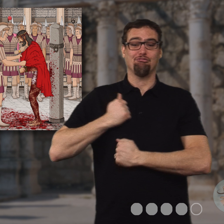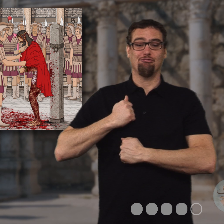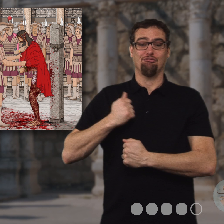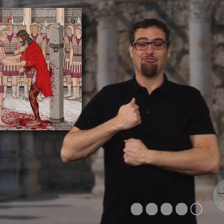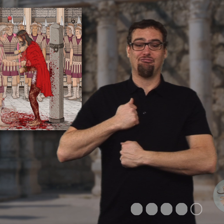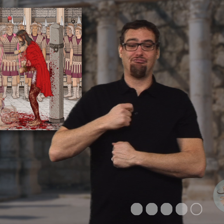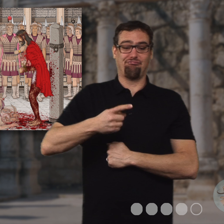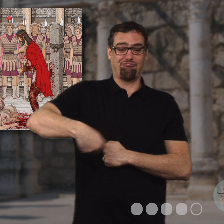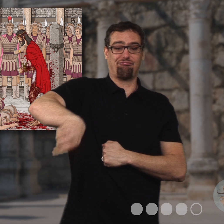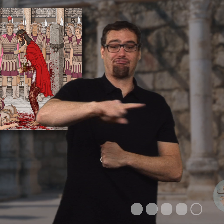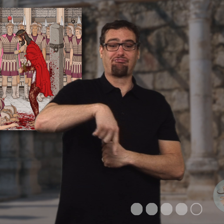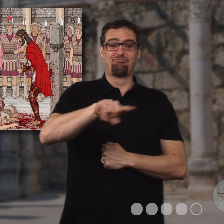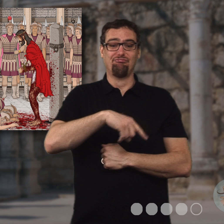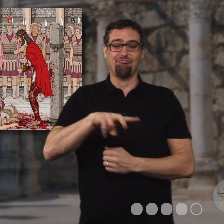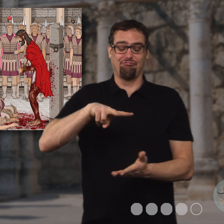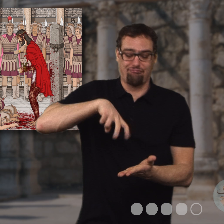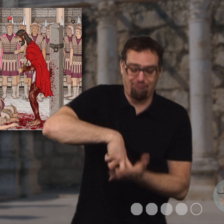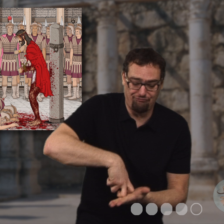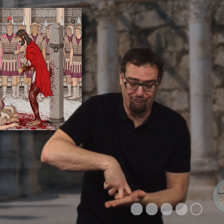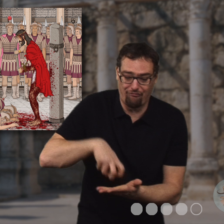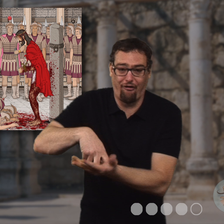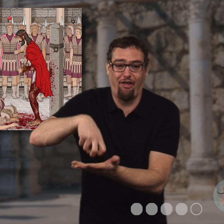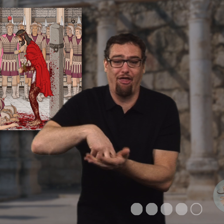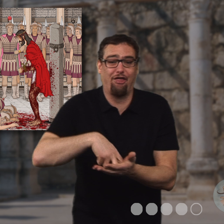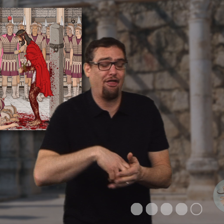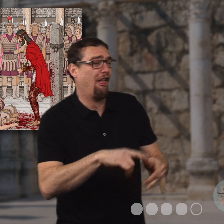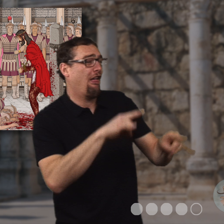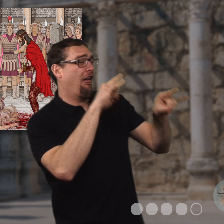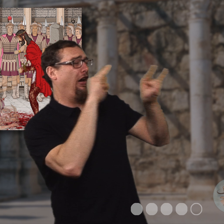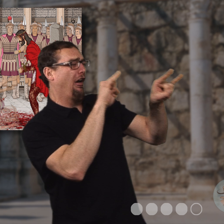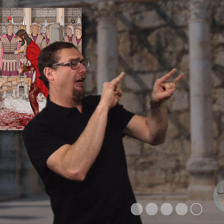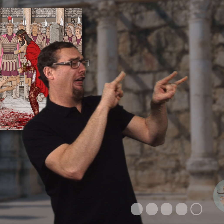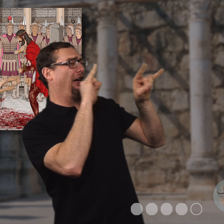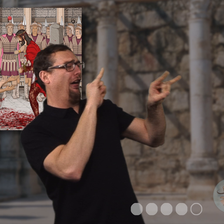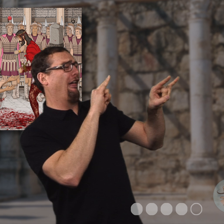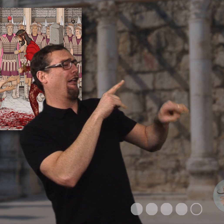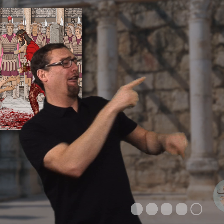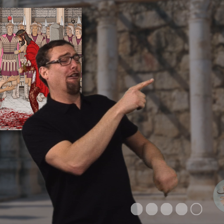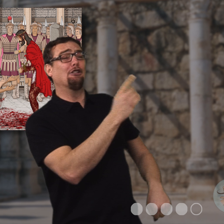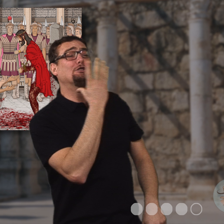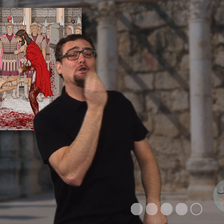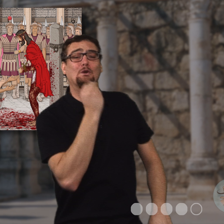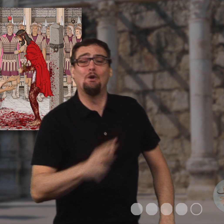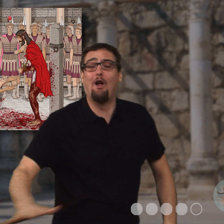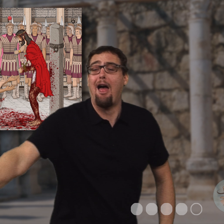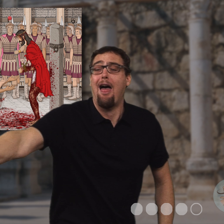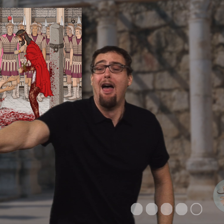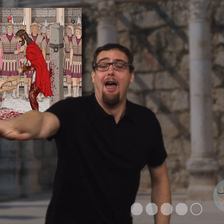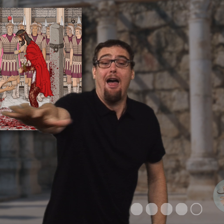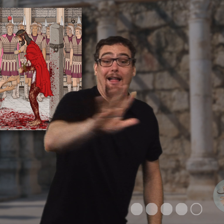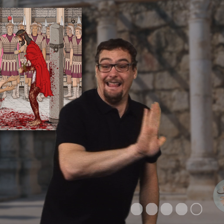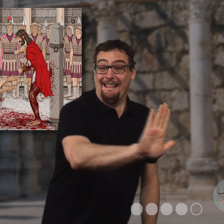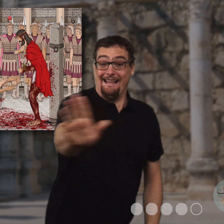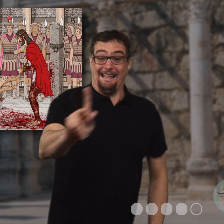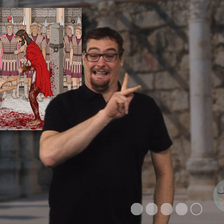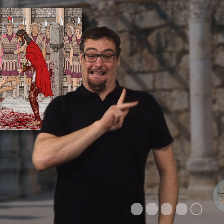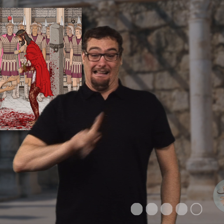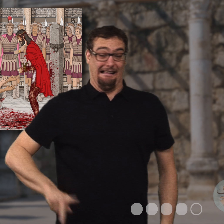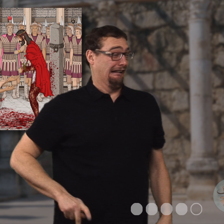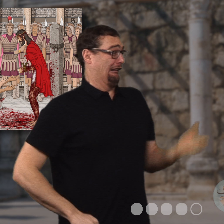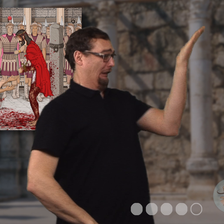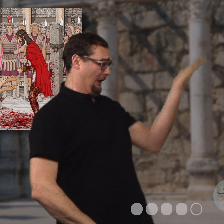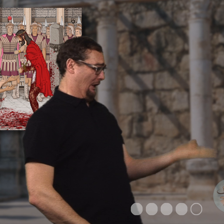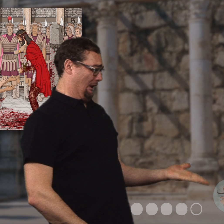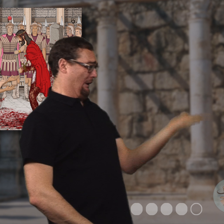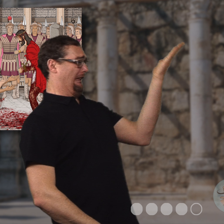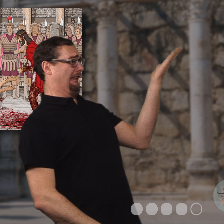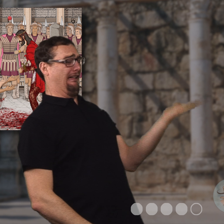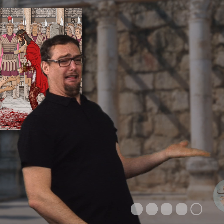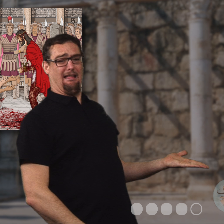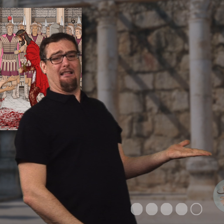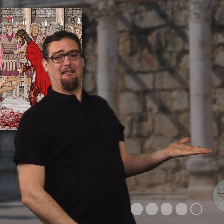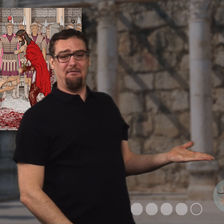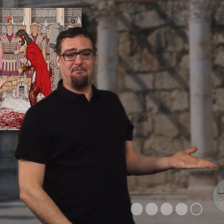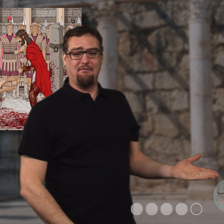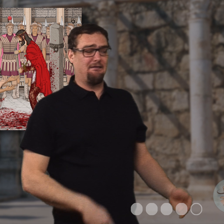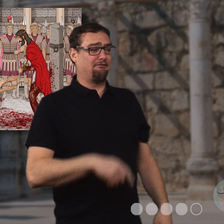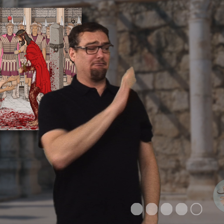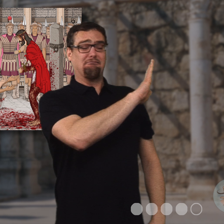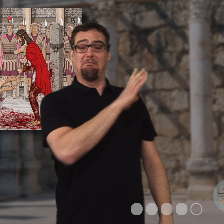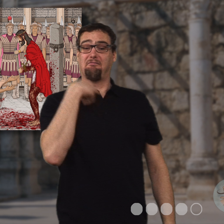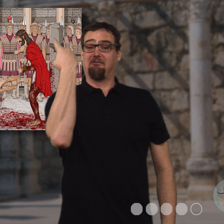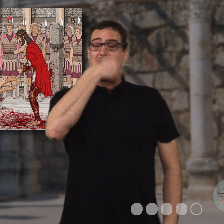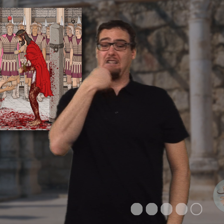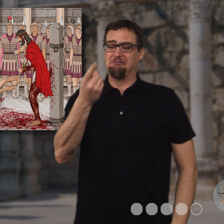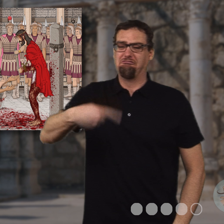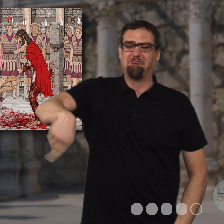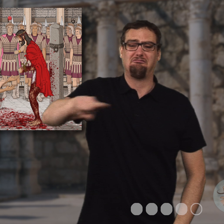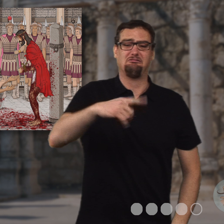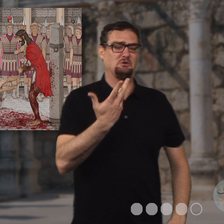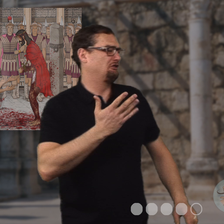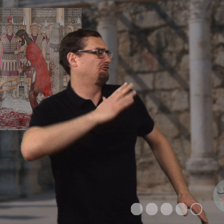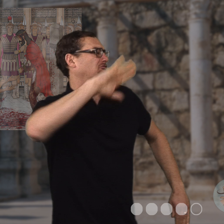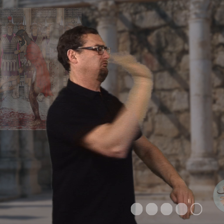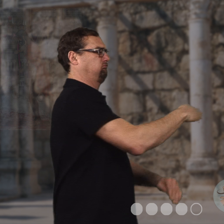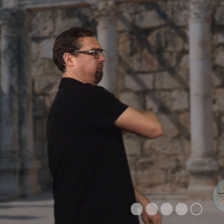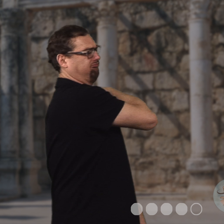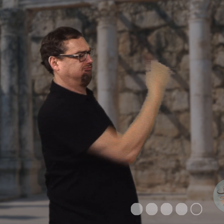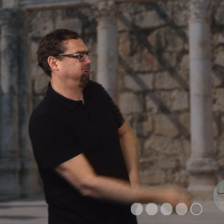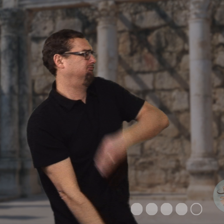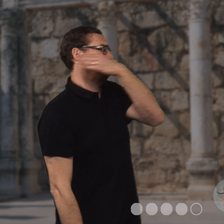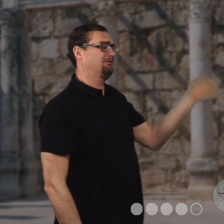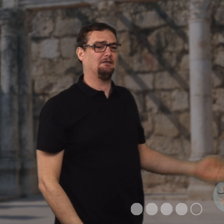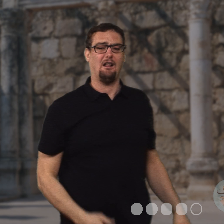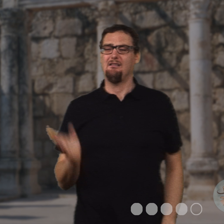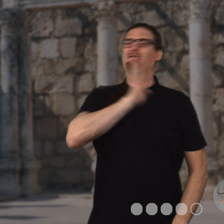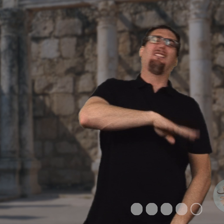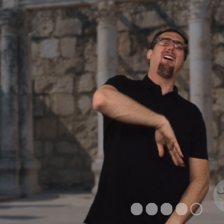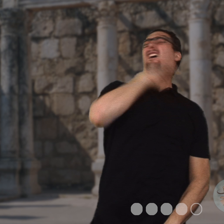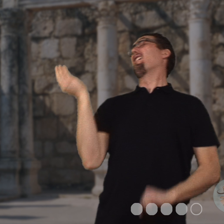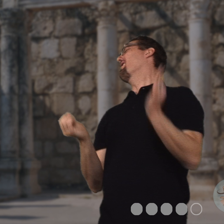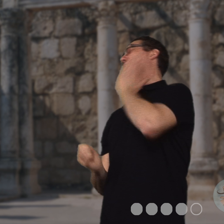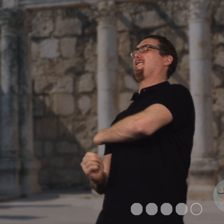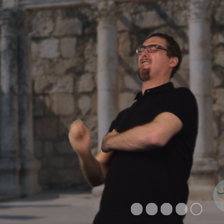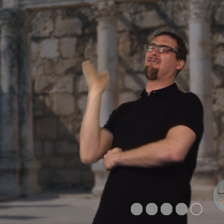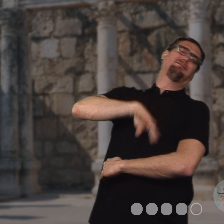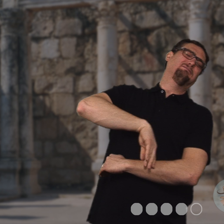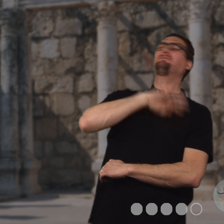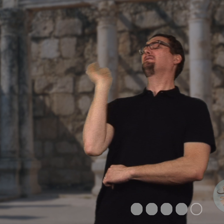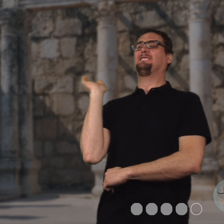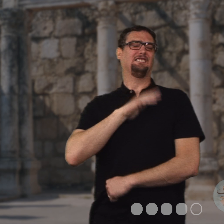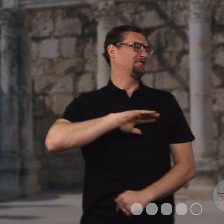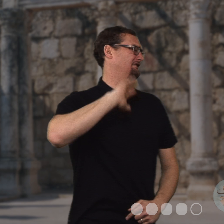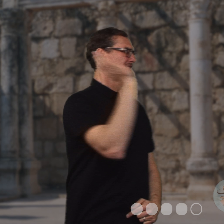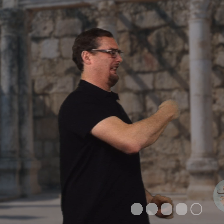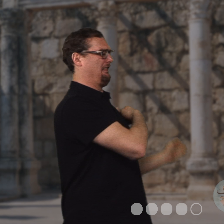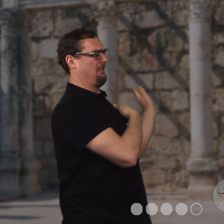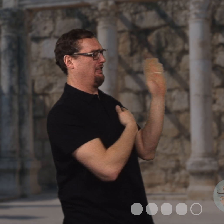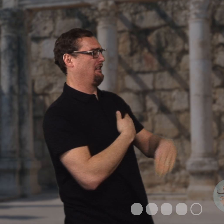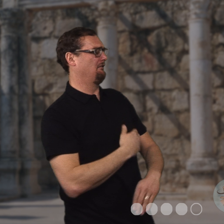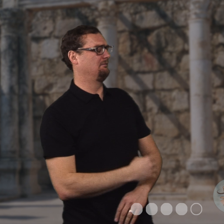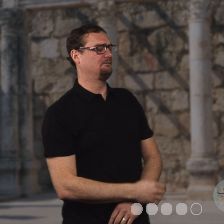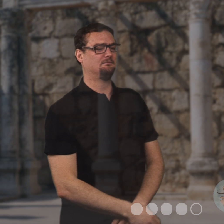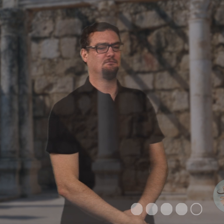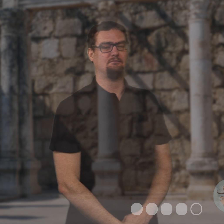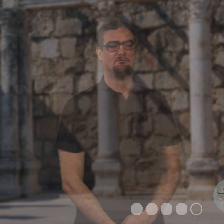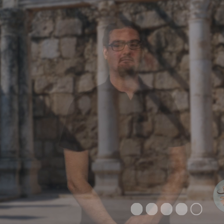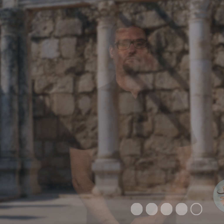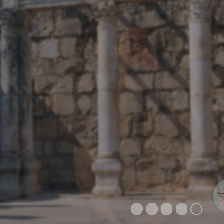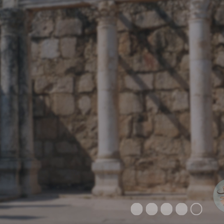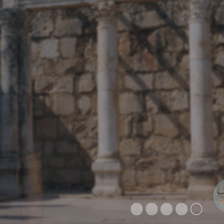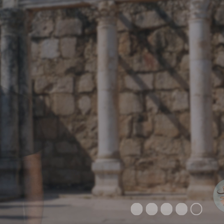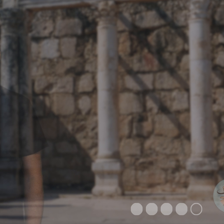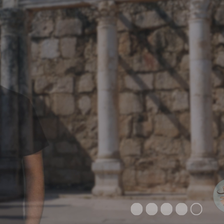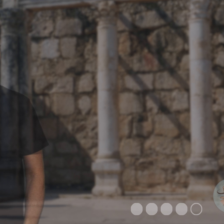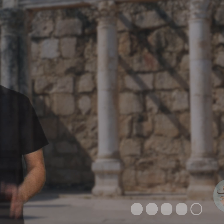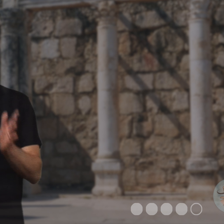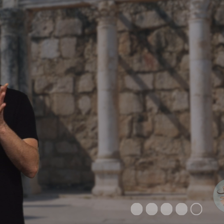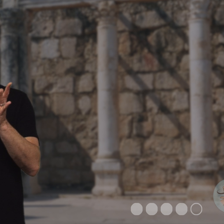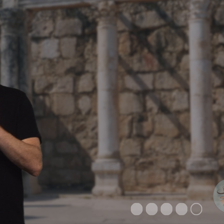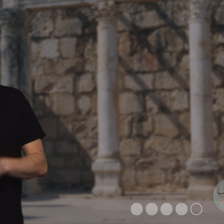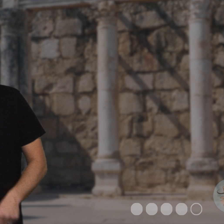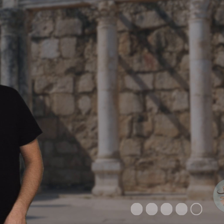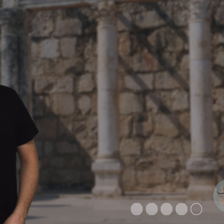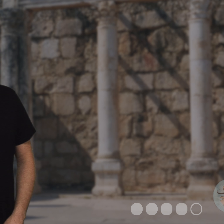And they went up to Him again and again, saying, “Hail, King of the Jews!” and slapping Him in the face.